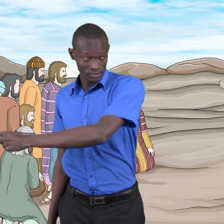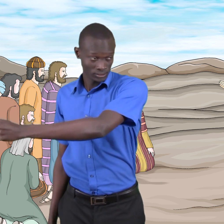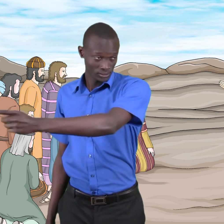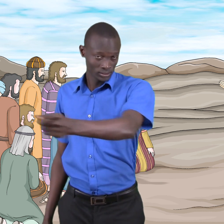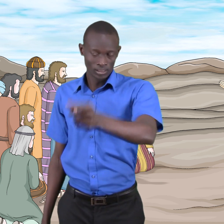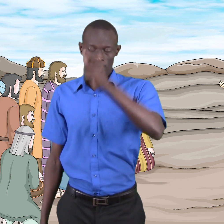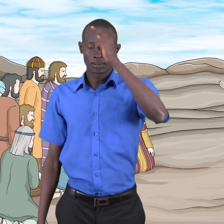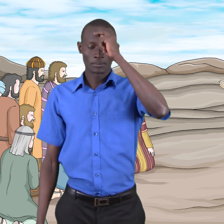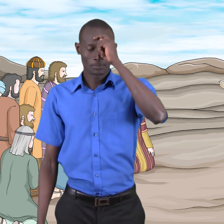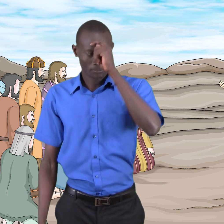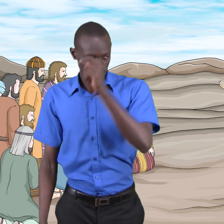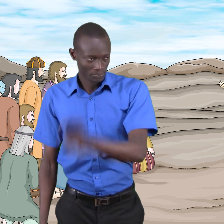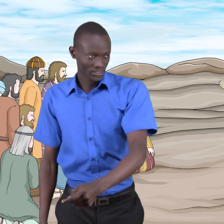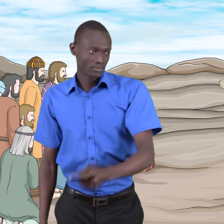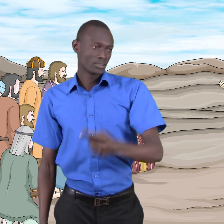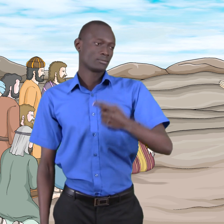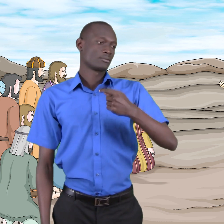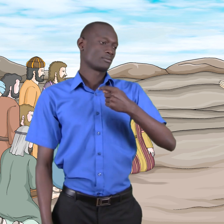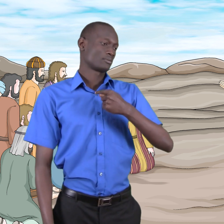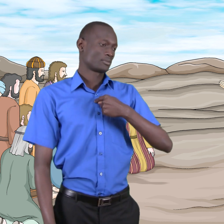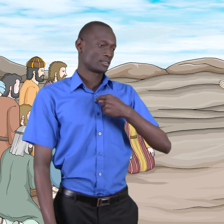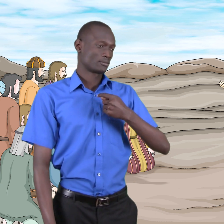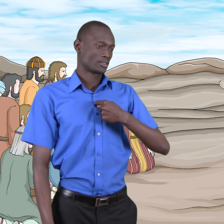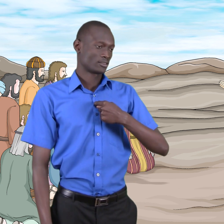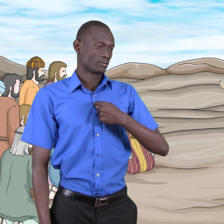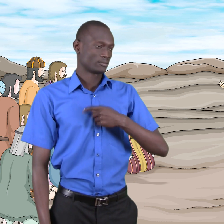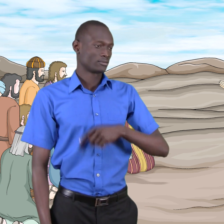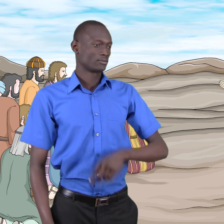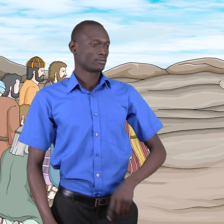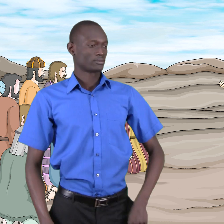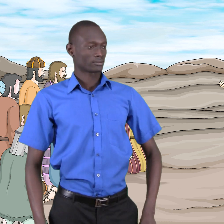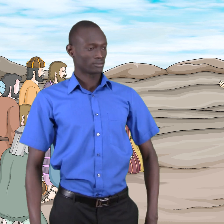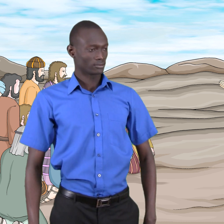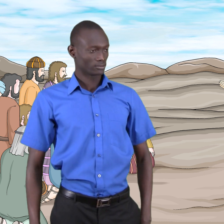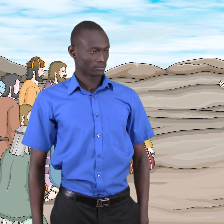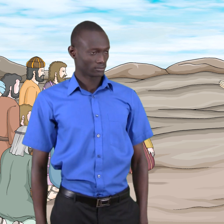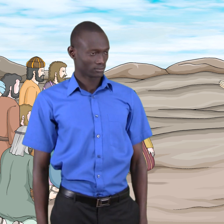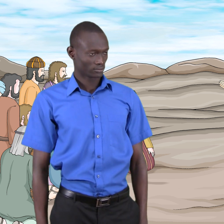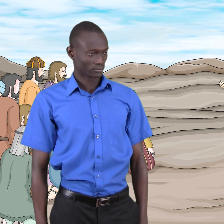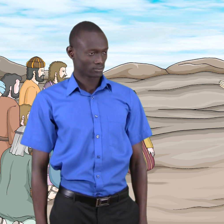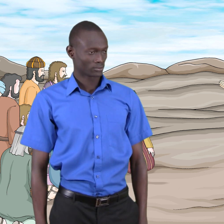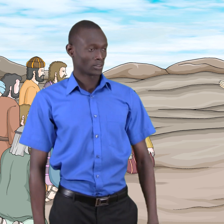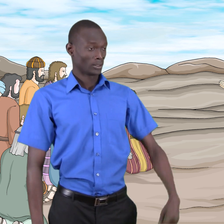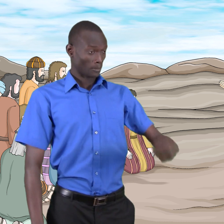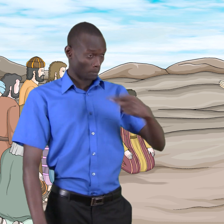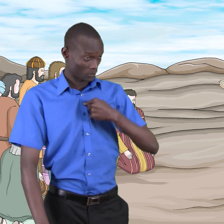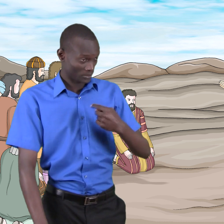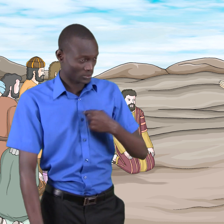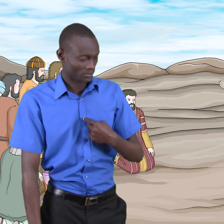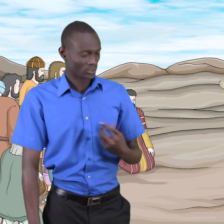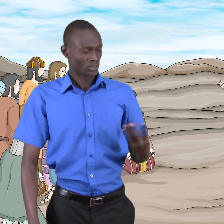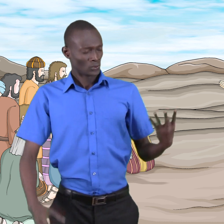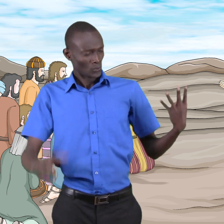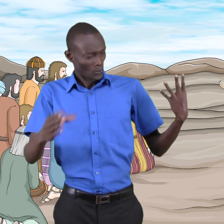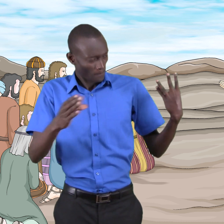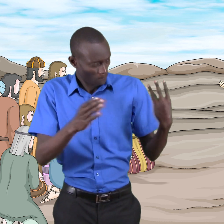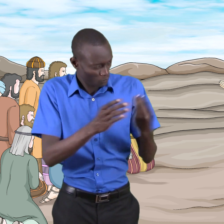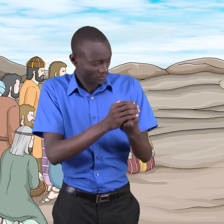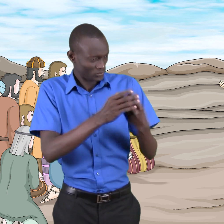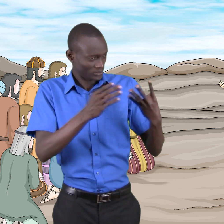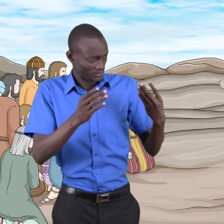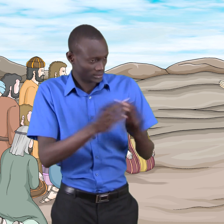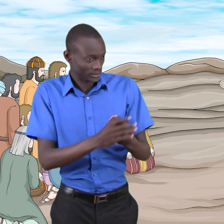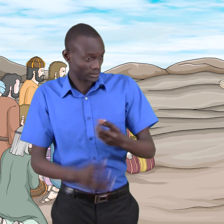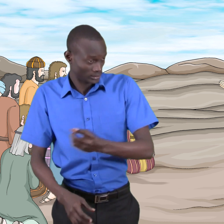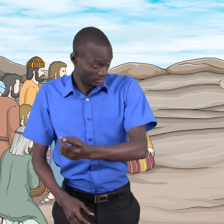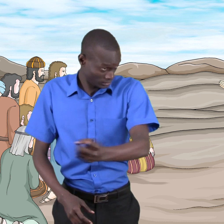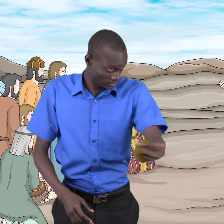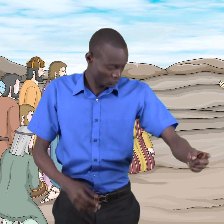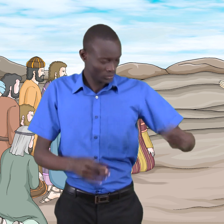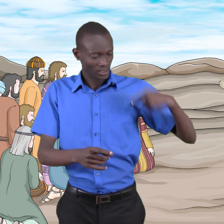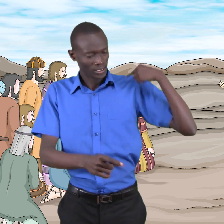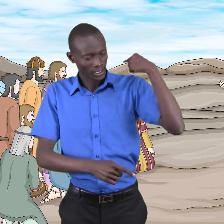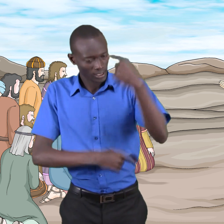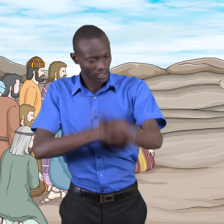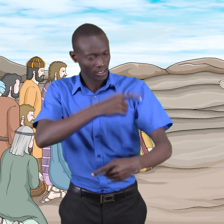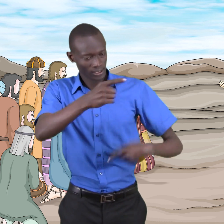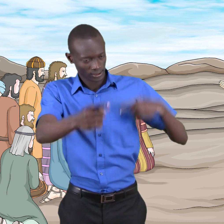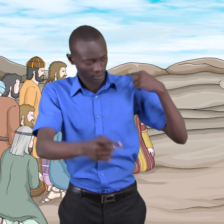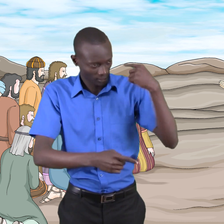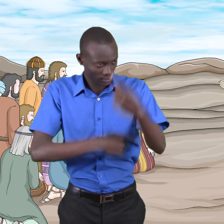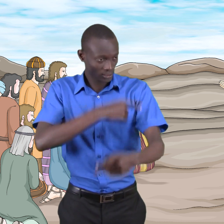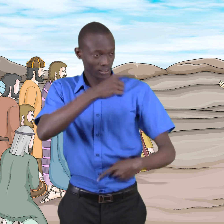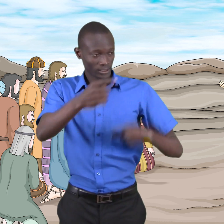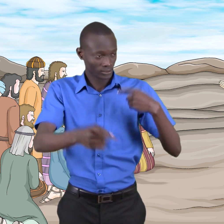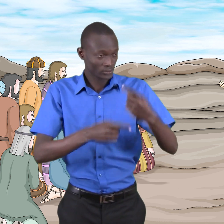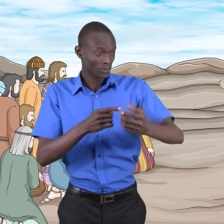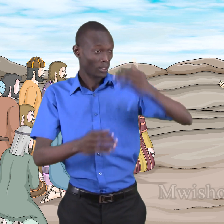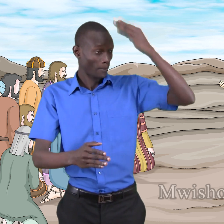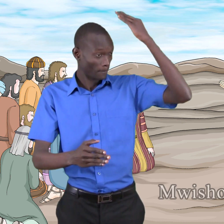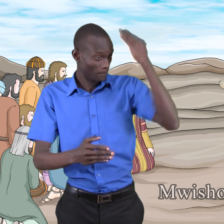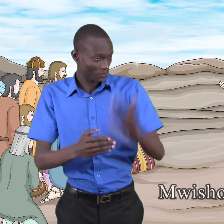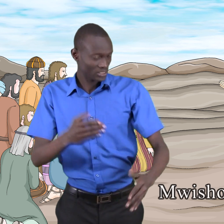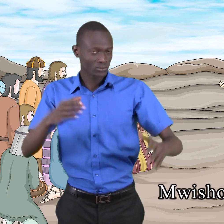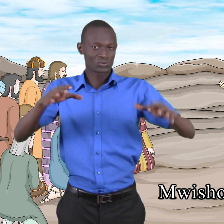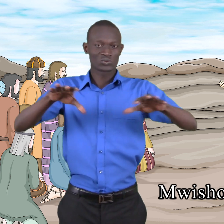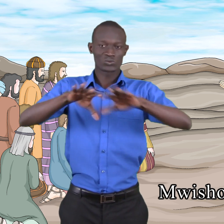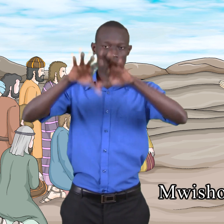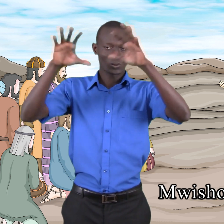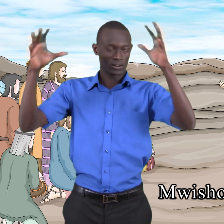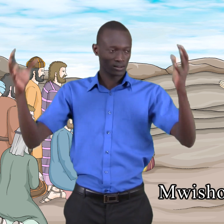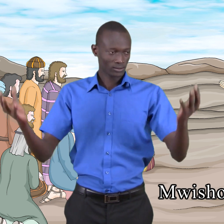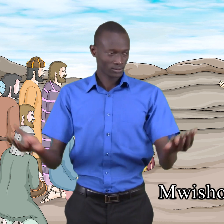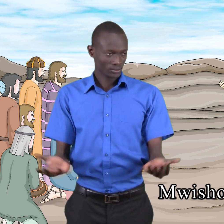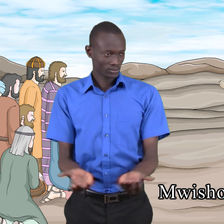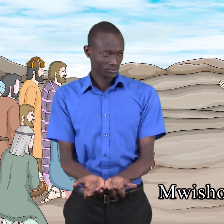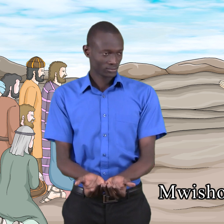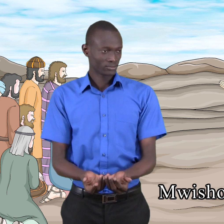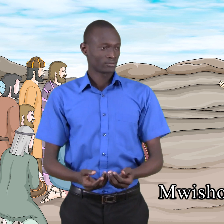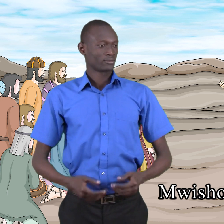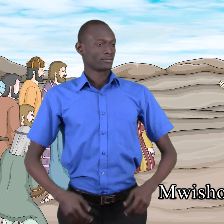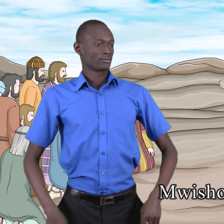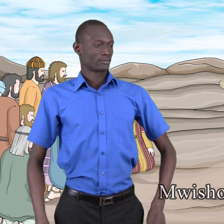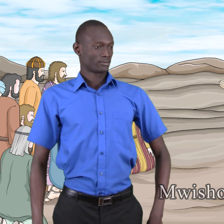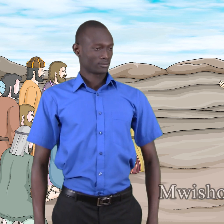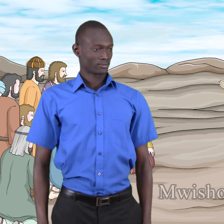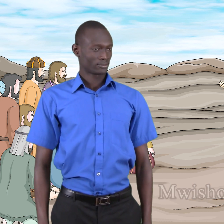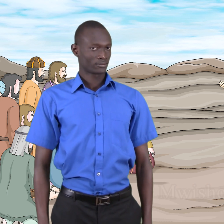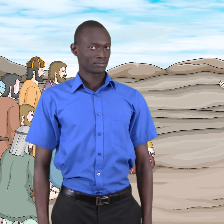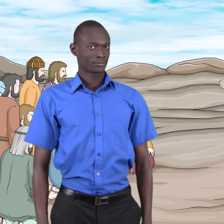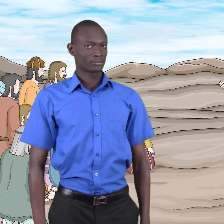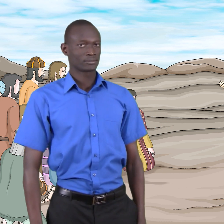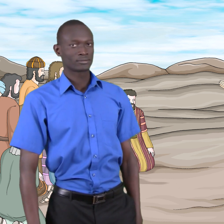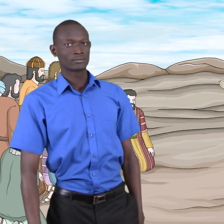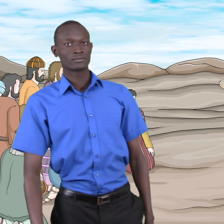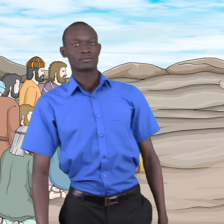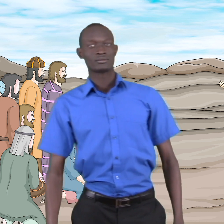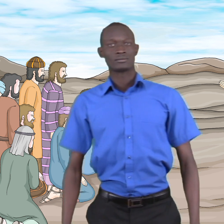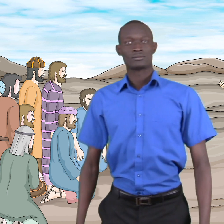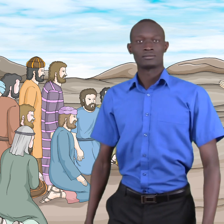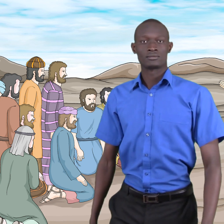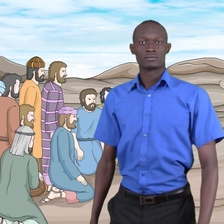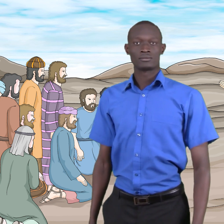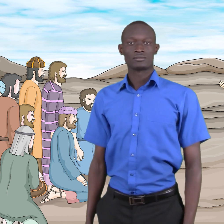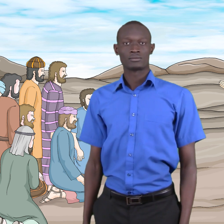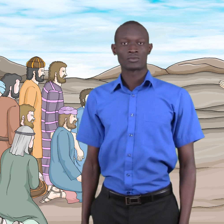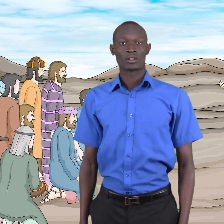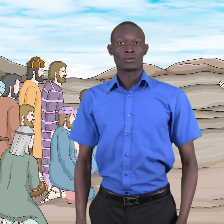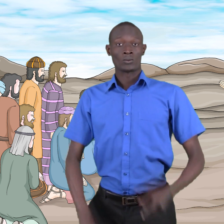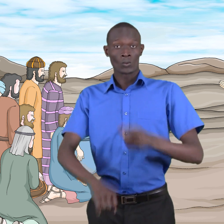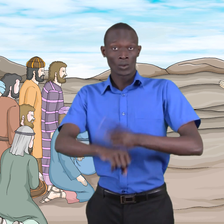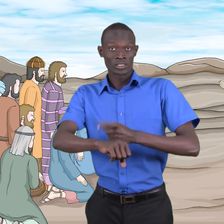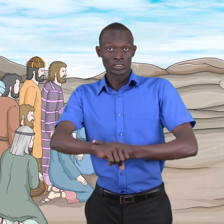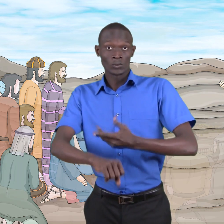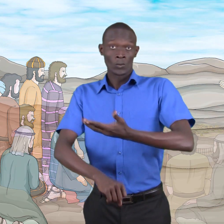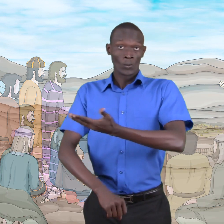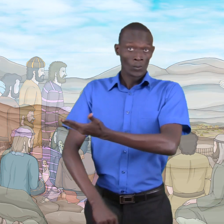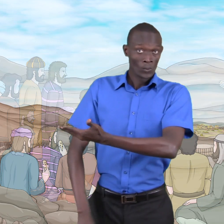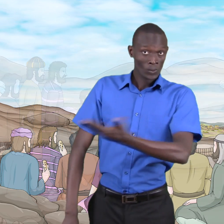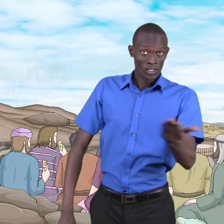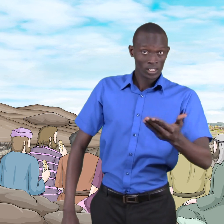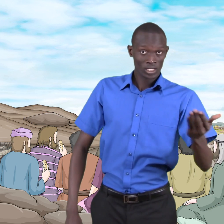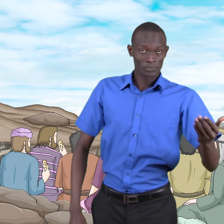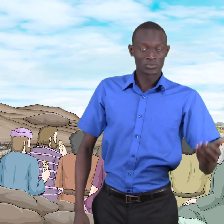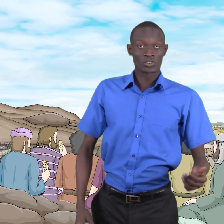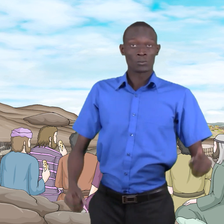And surely I am with you always, even to the end of the age.”